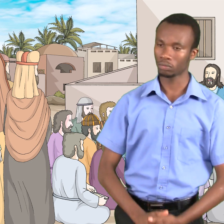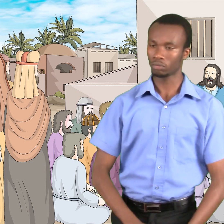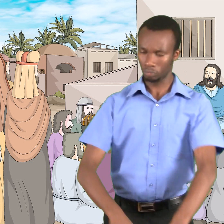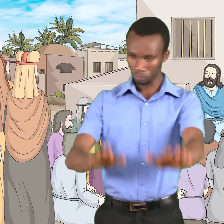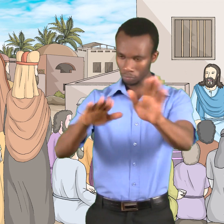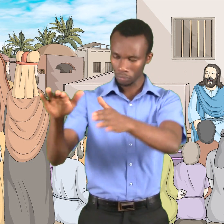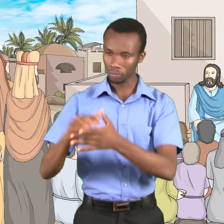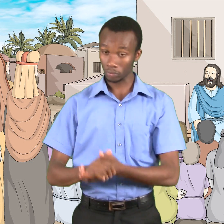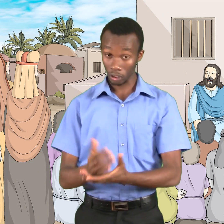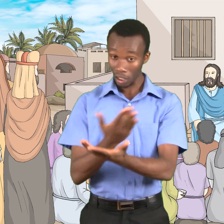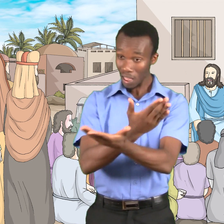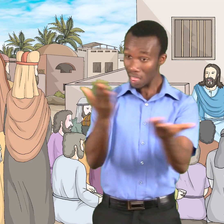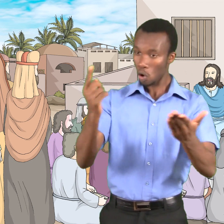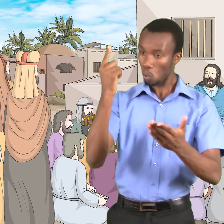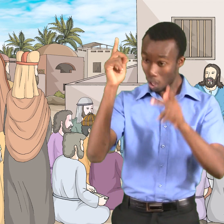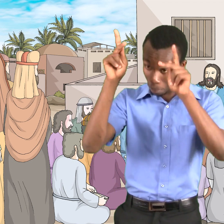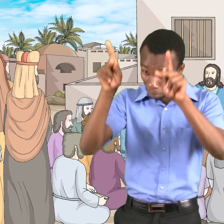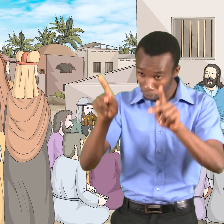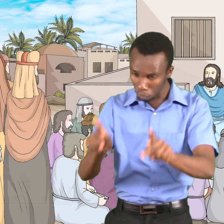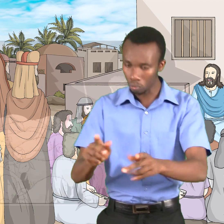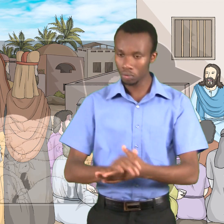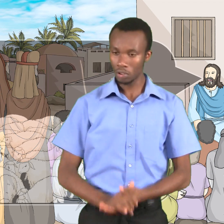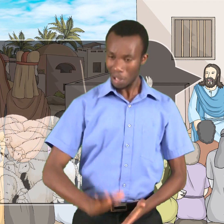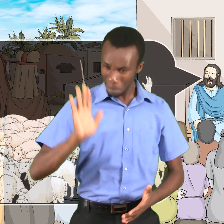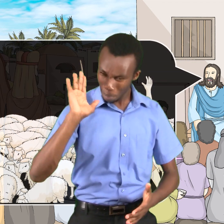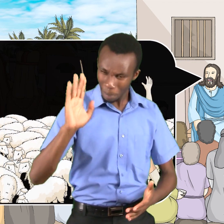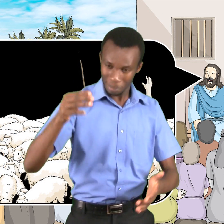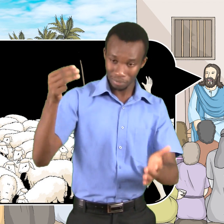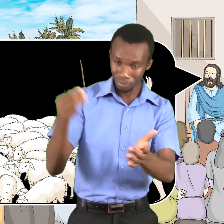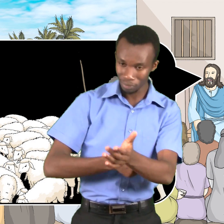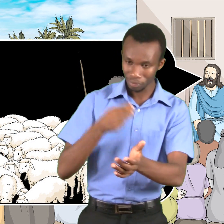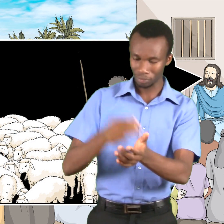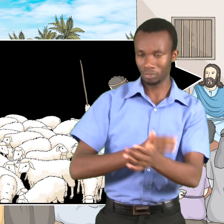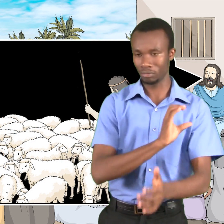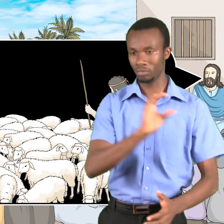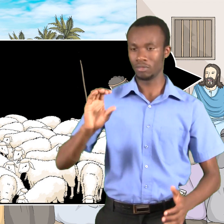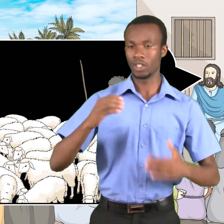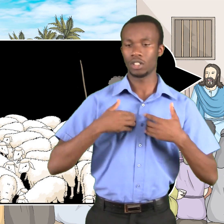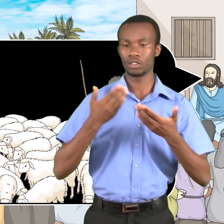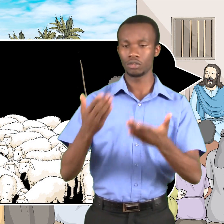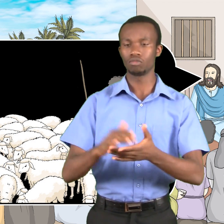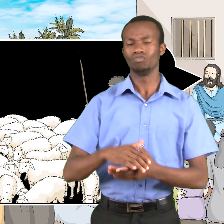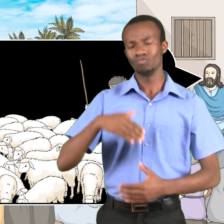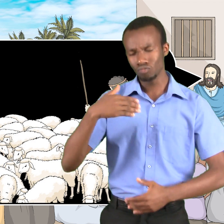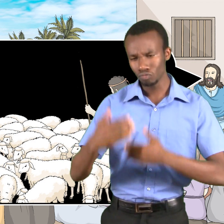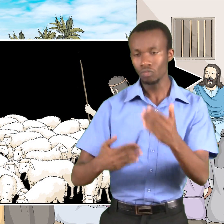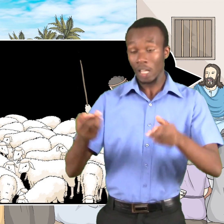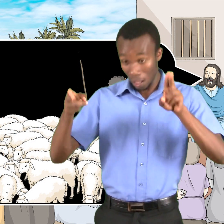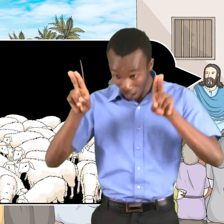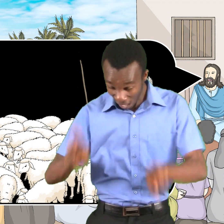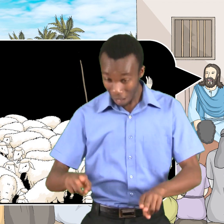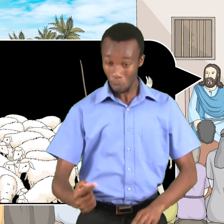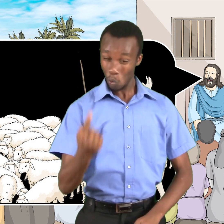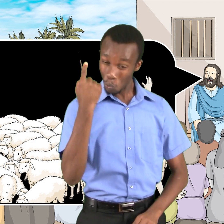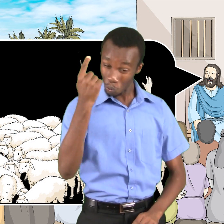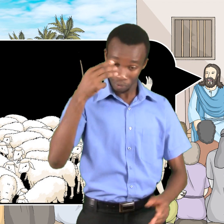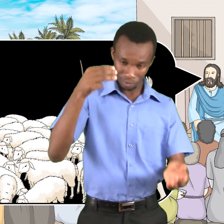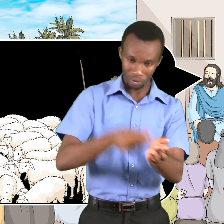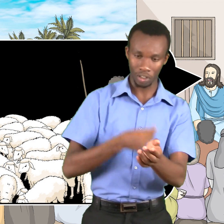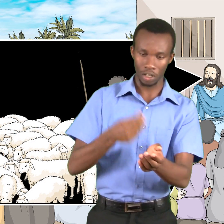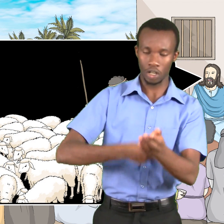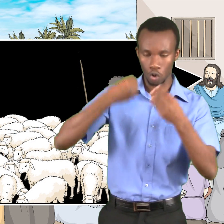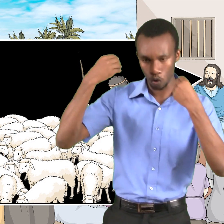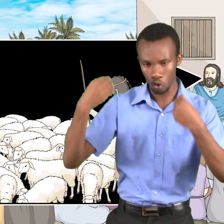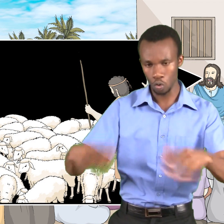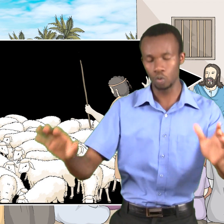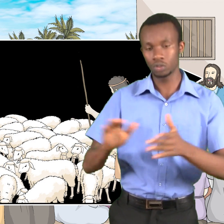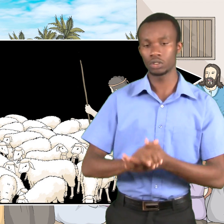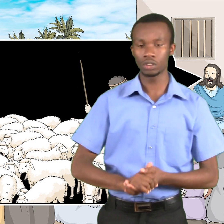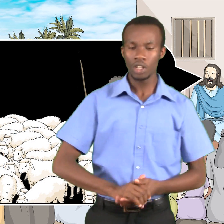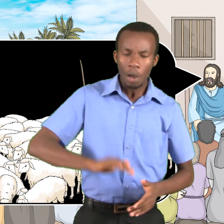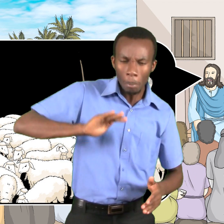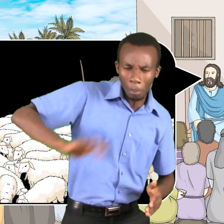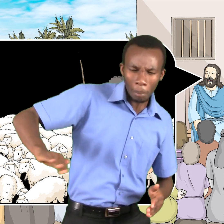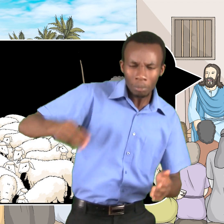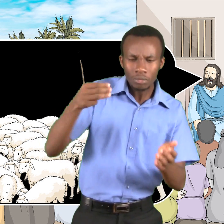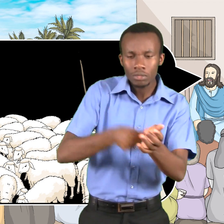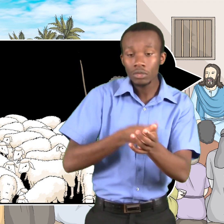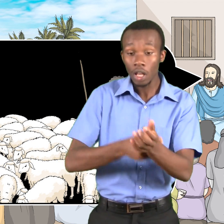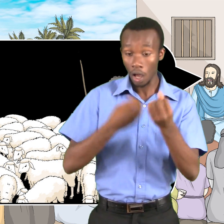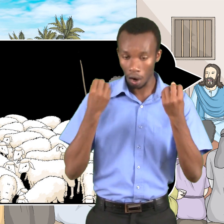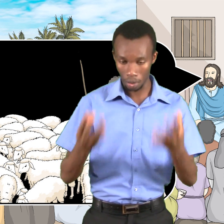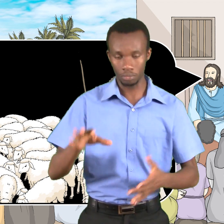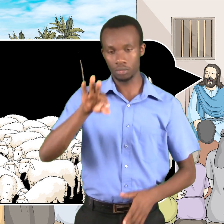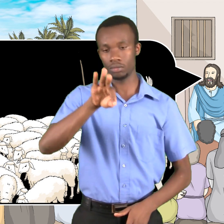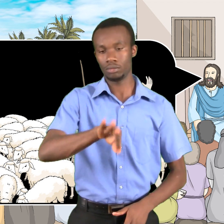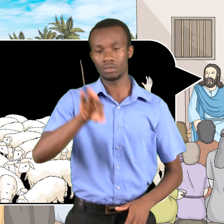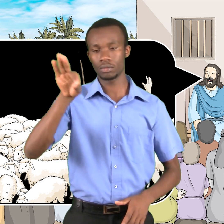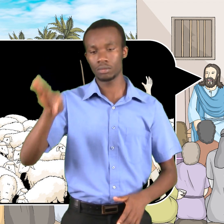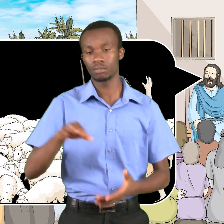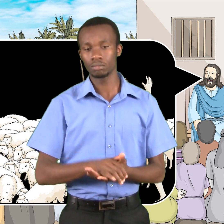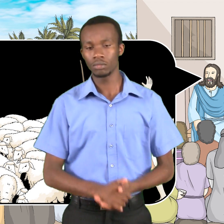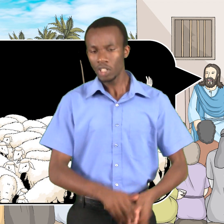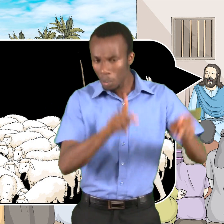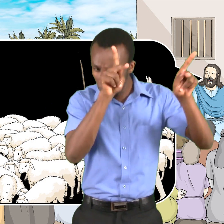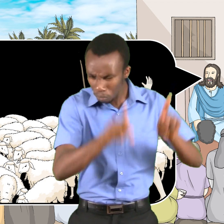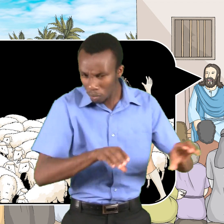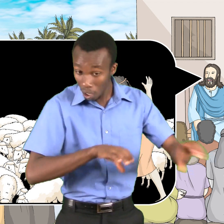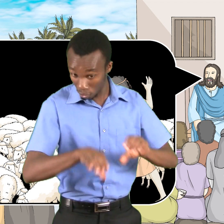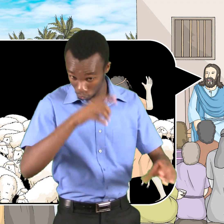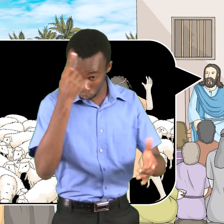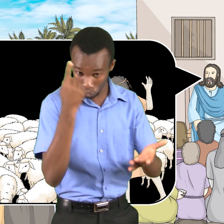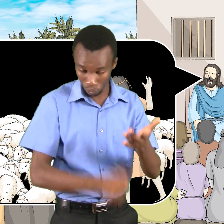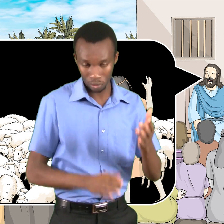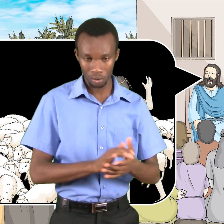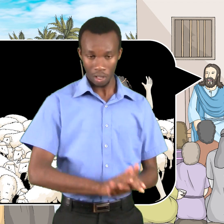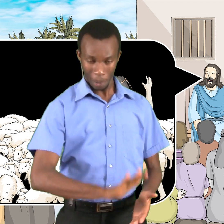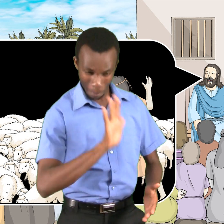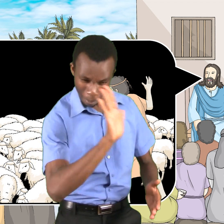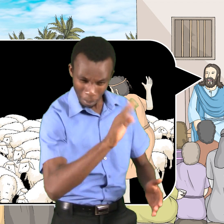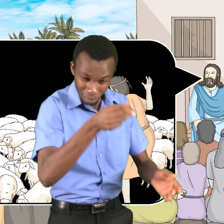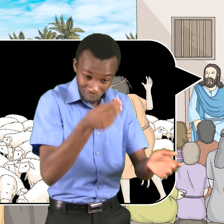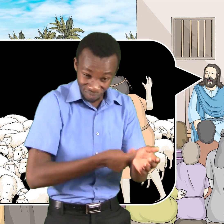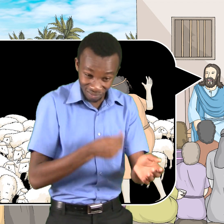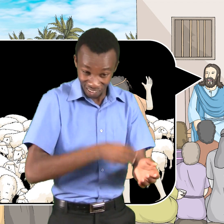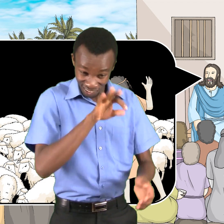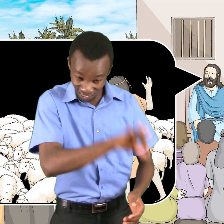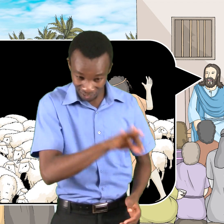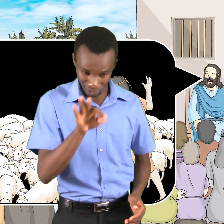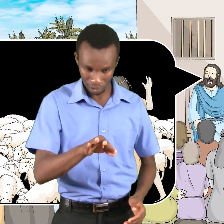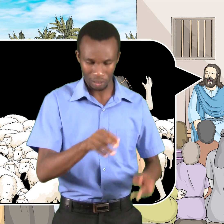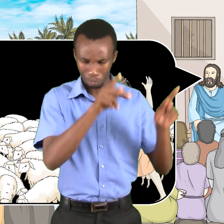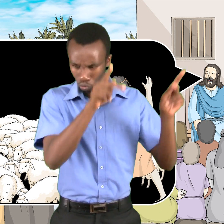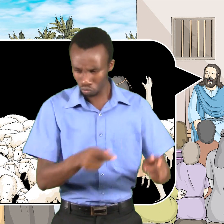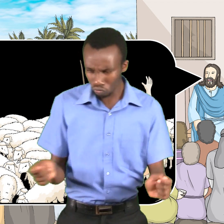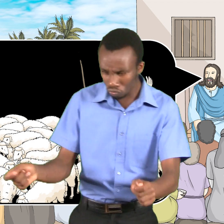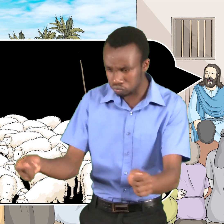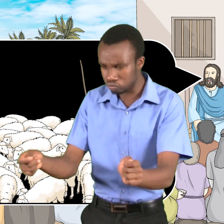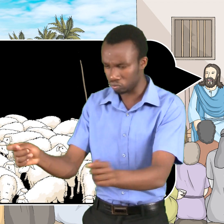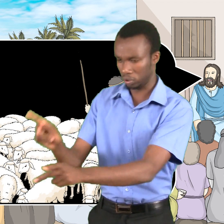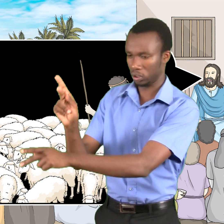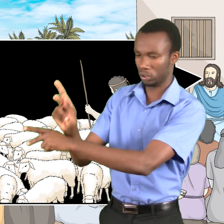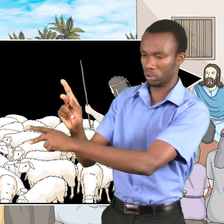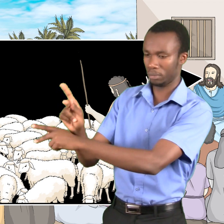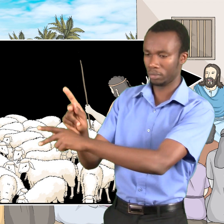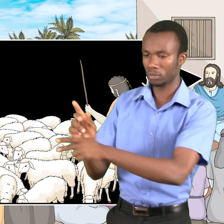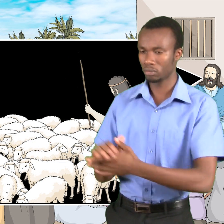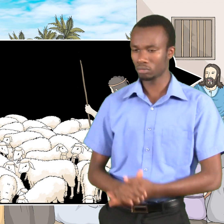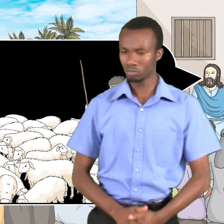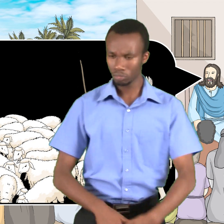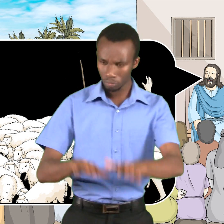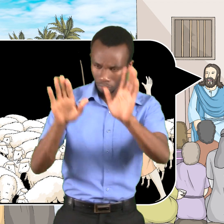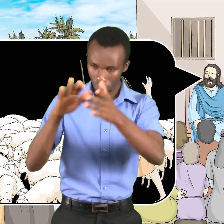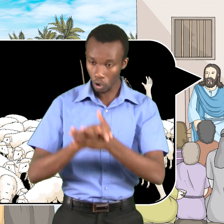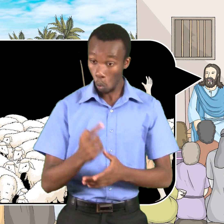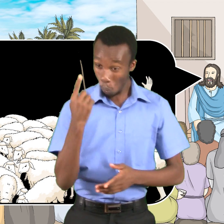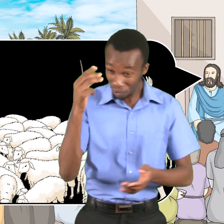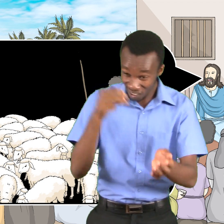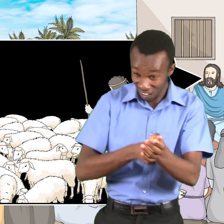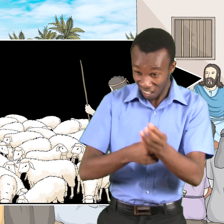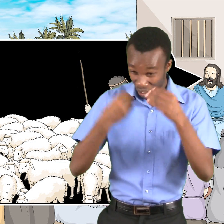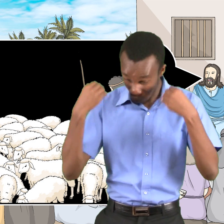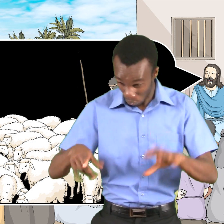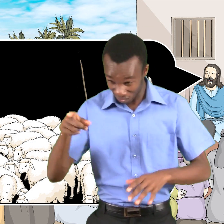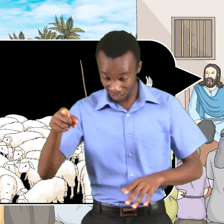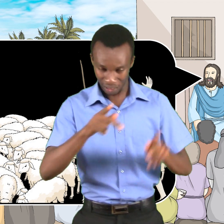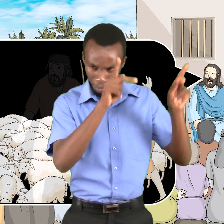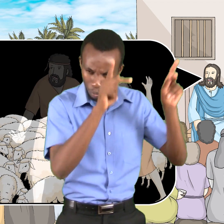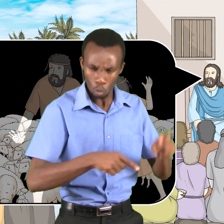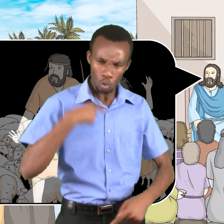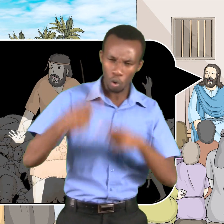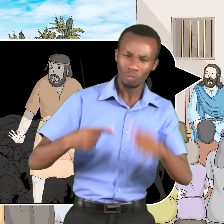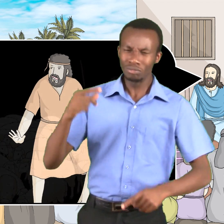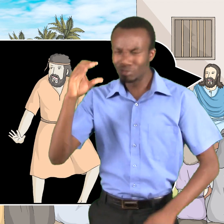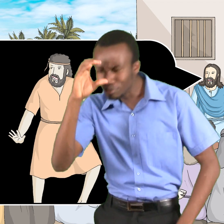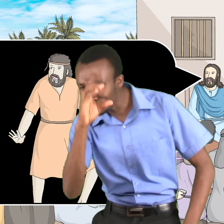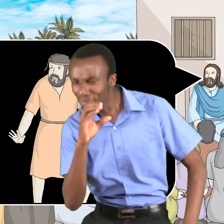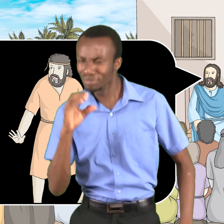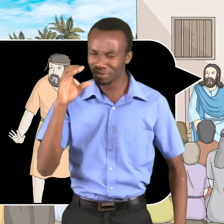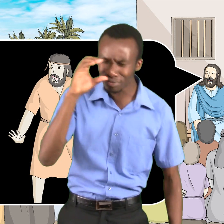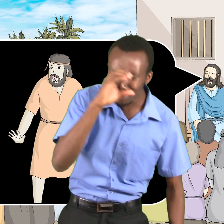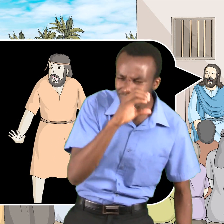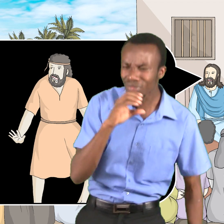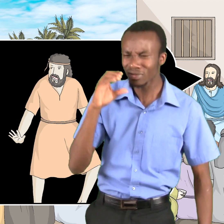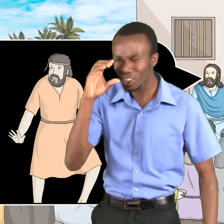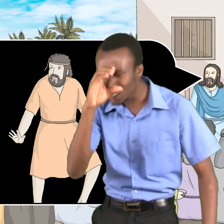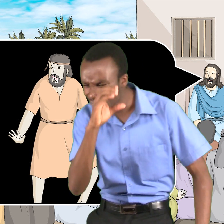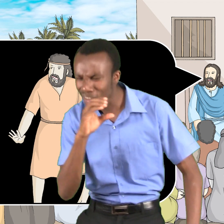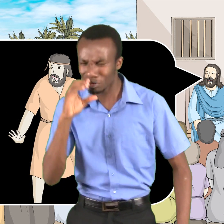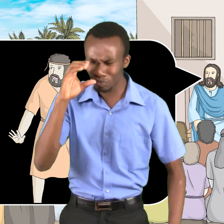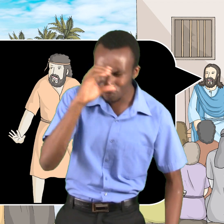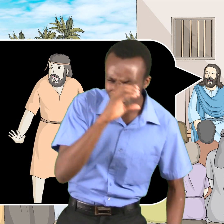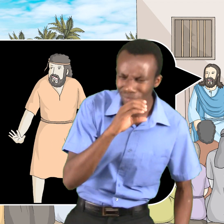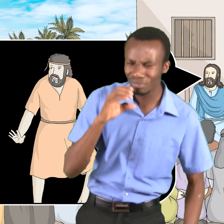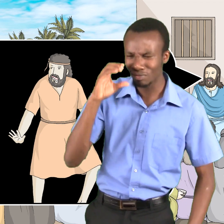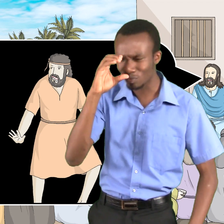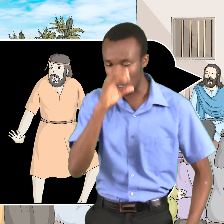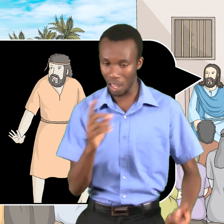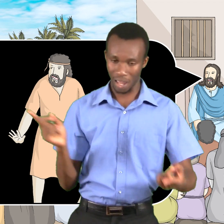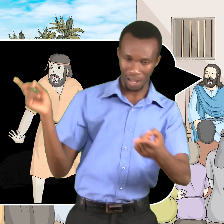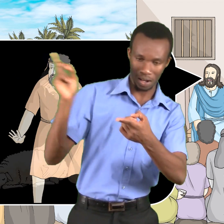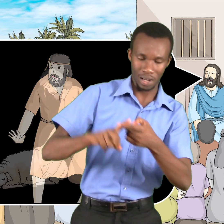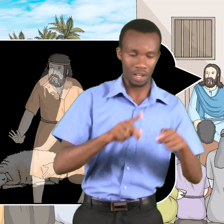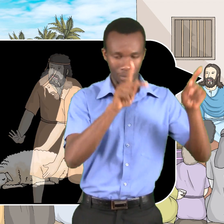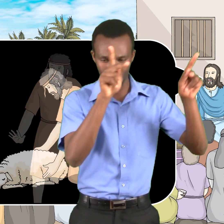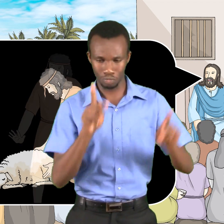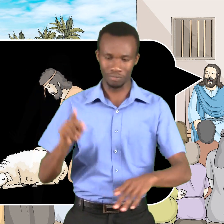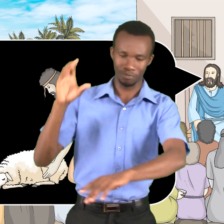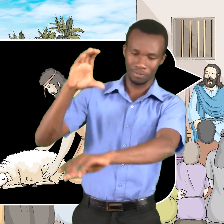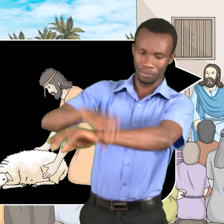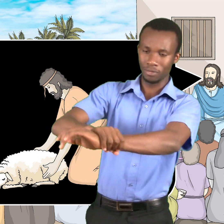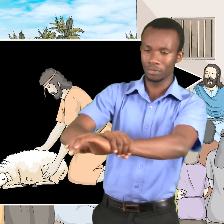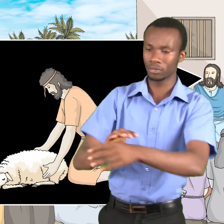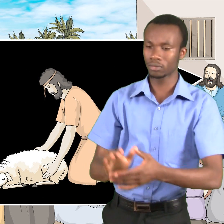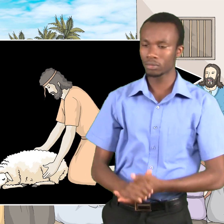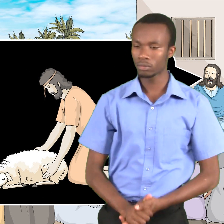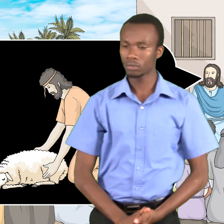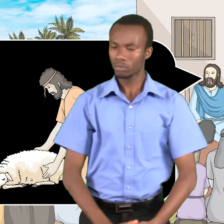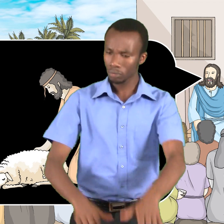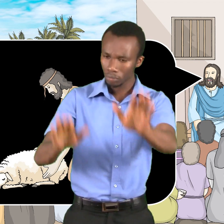Then Jesus told them this parable: “What man among you, if he has a hundred sheep and loses one of them, does not leave the ninety-nine in the pasture and go after the one that is lost, until he finds it?